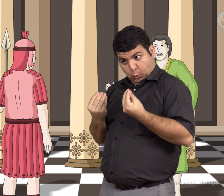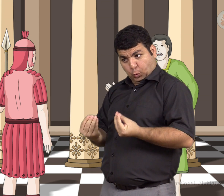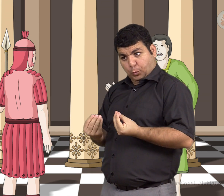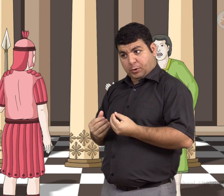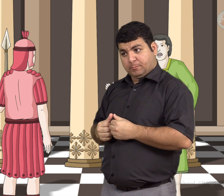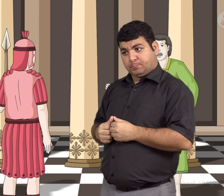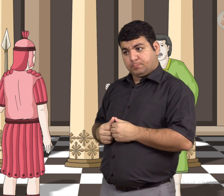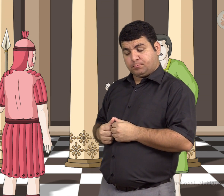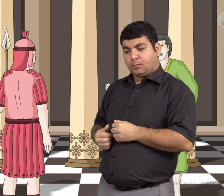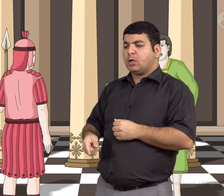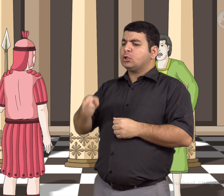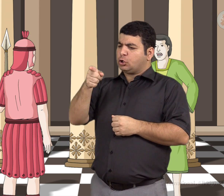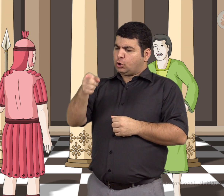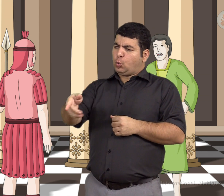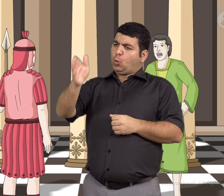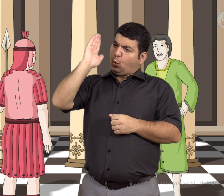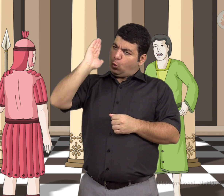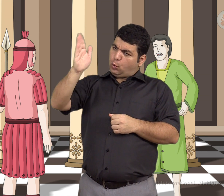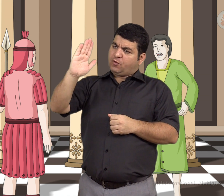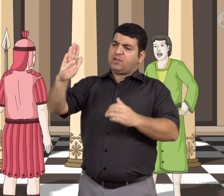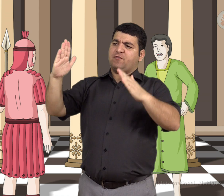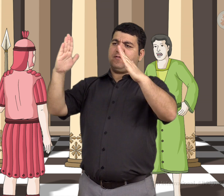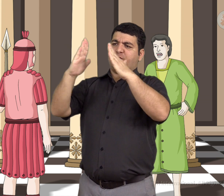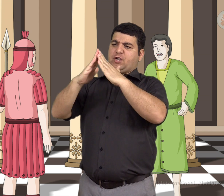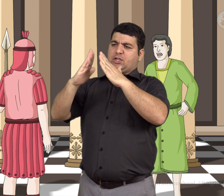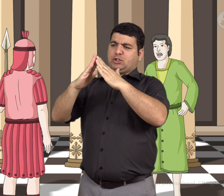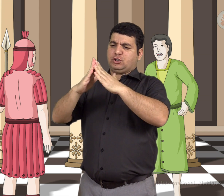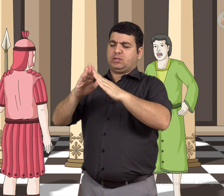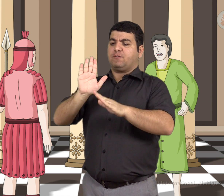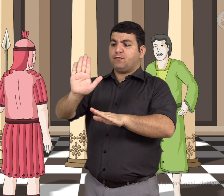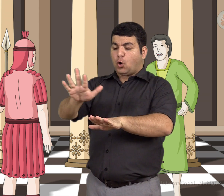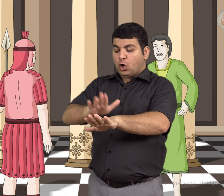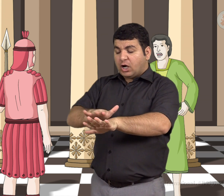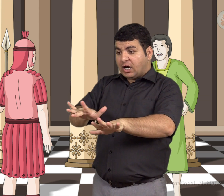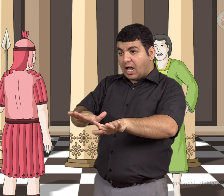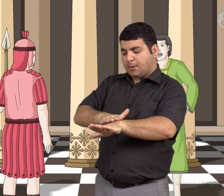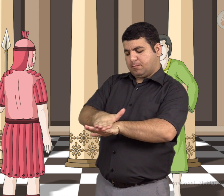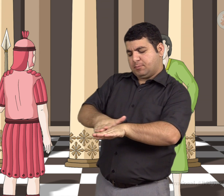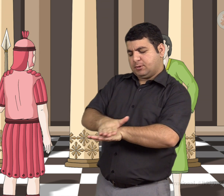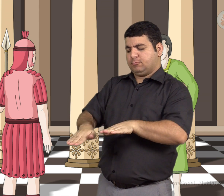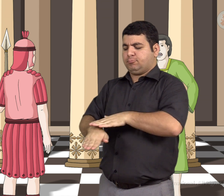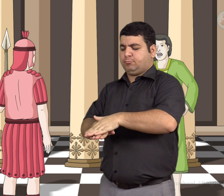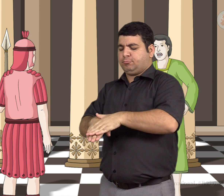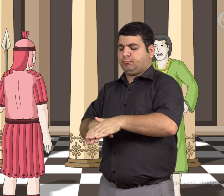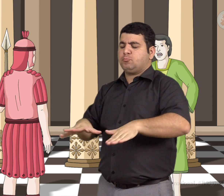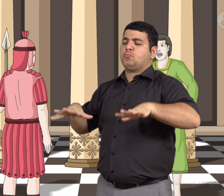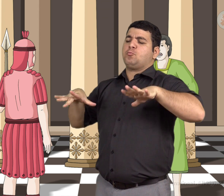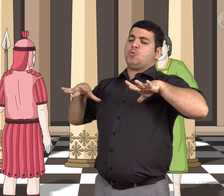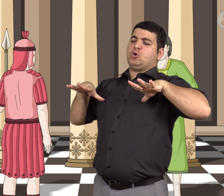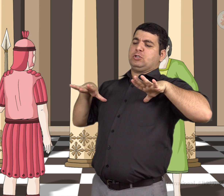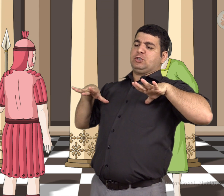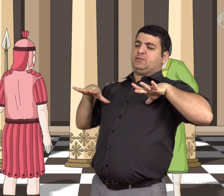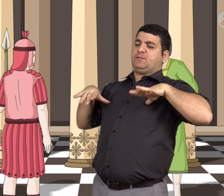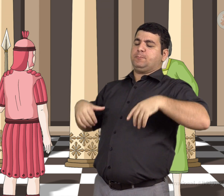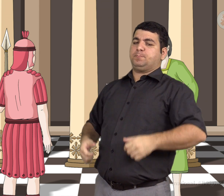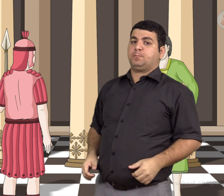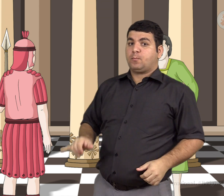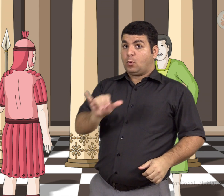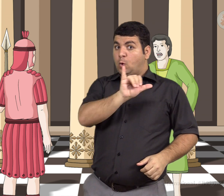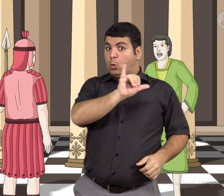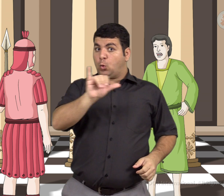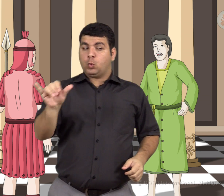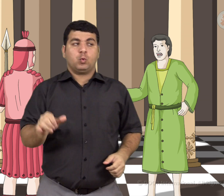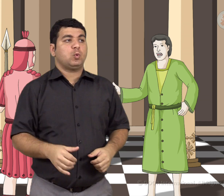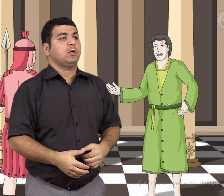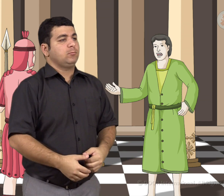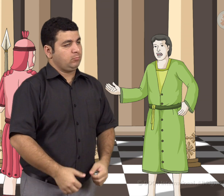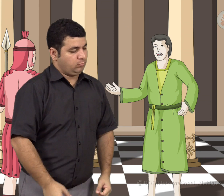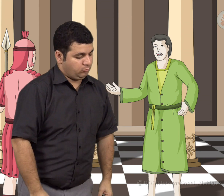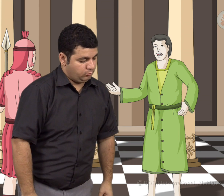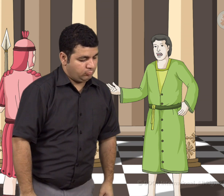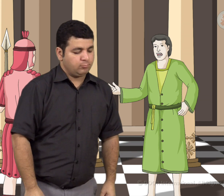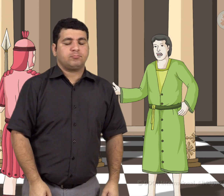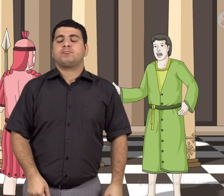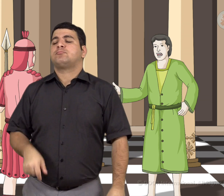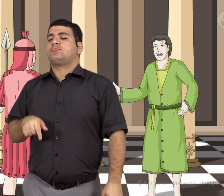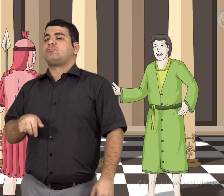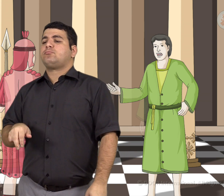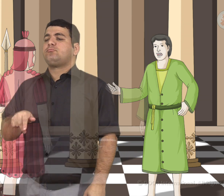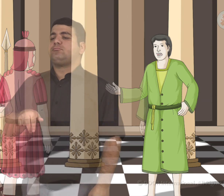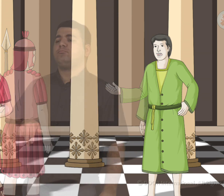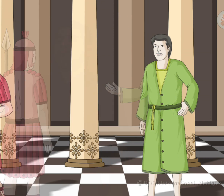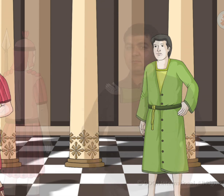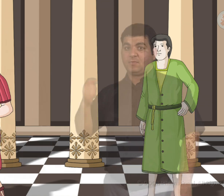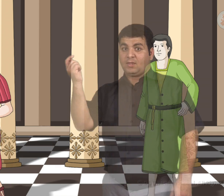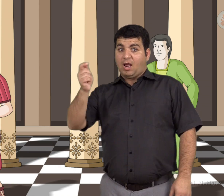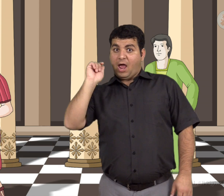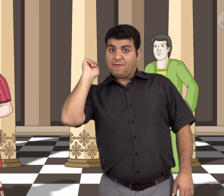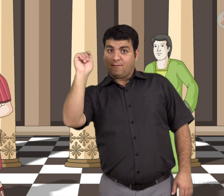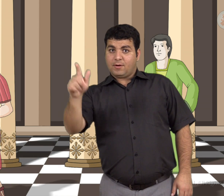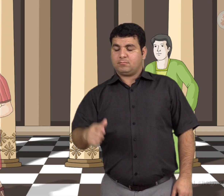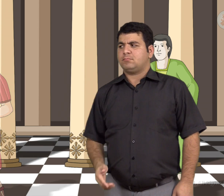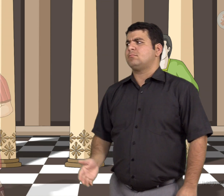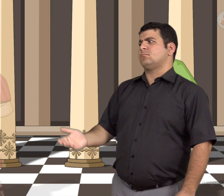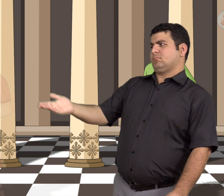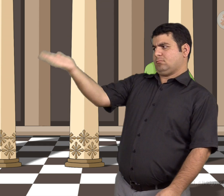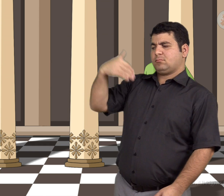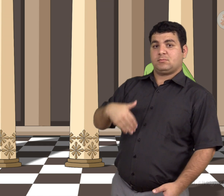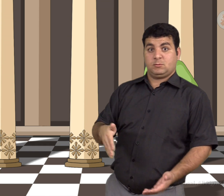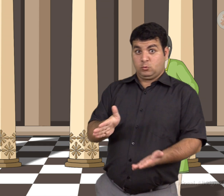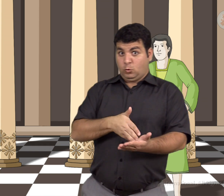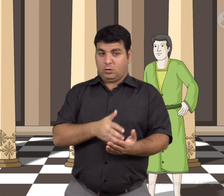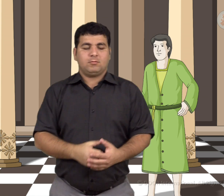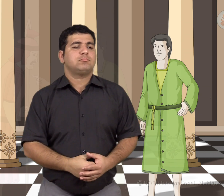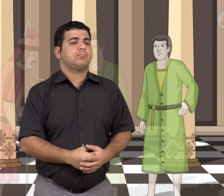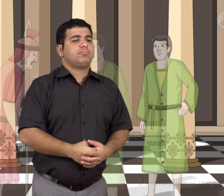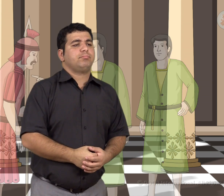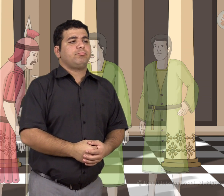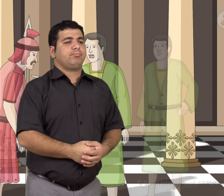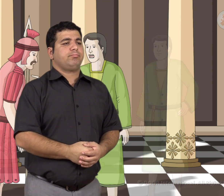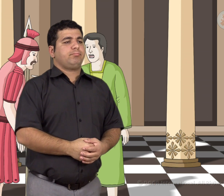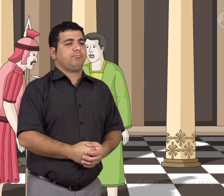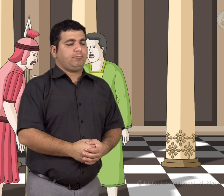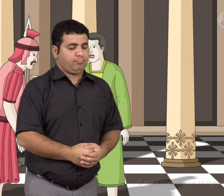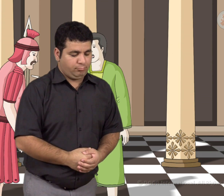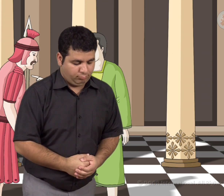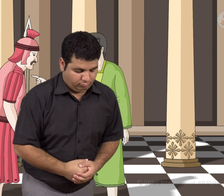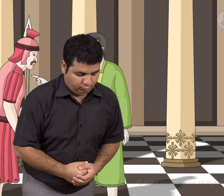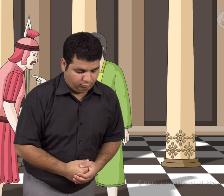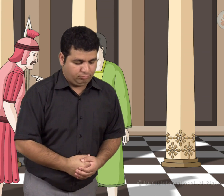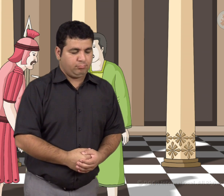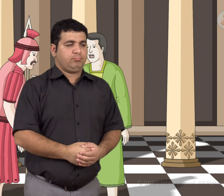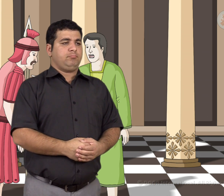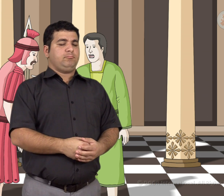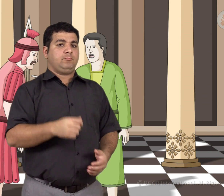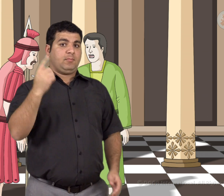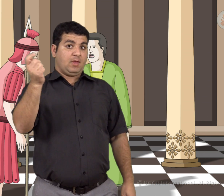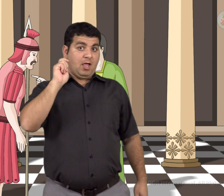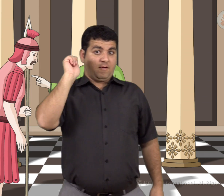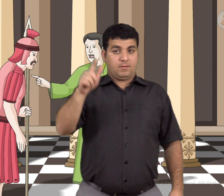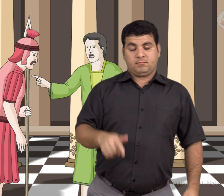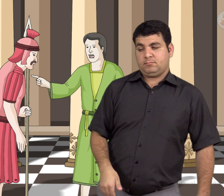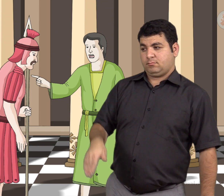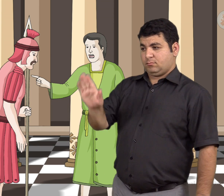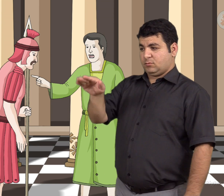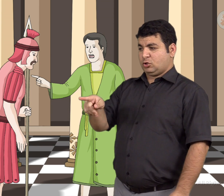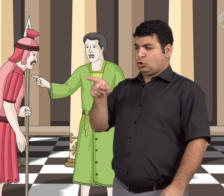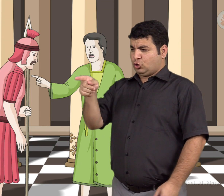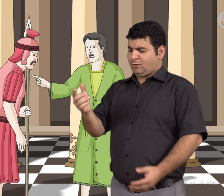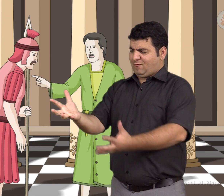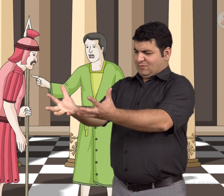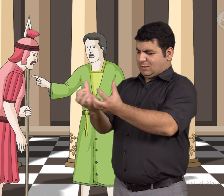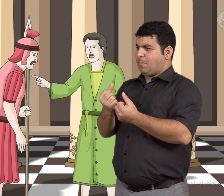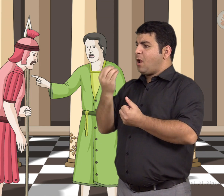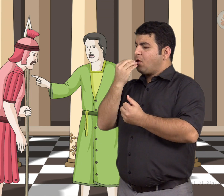Then he said to Uriah, “Go down to your house and wash your feet.”